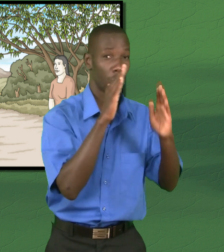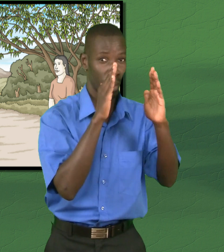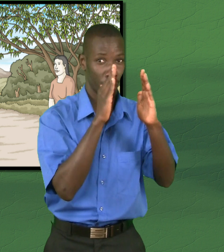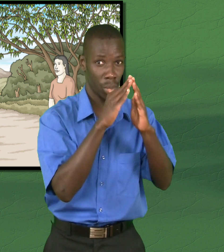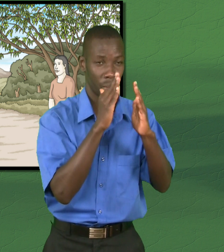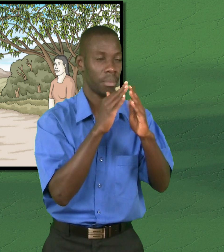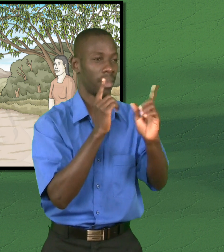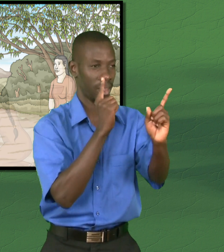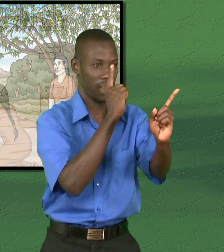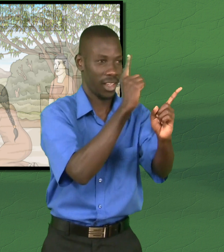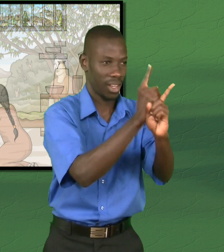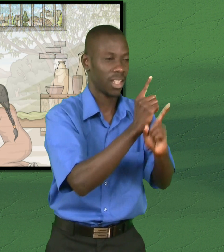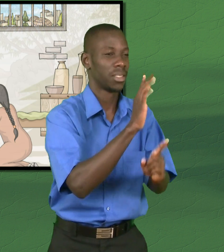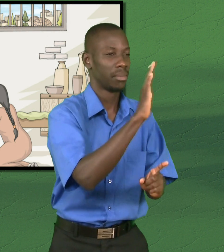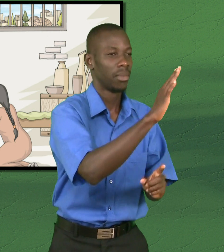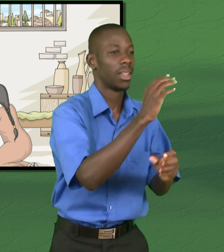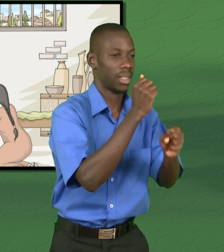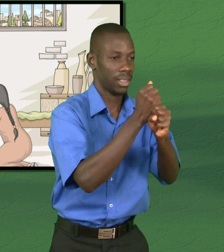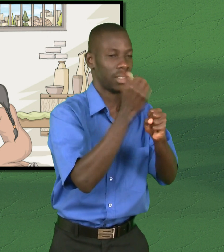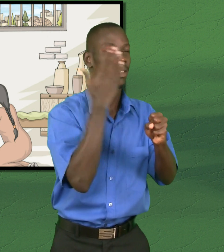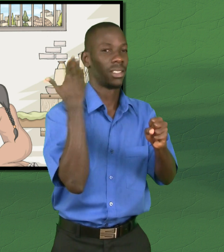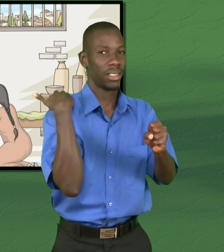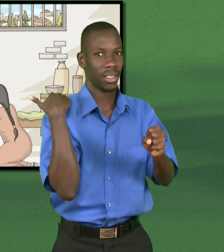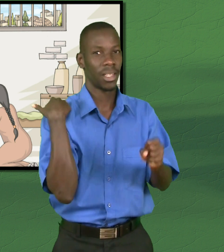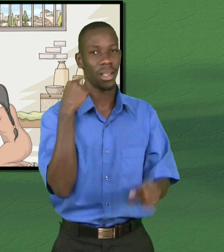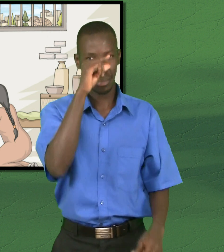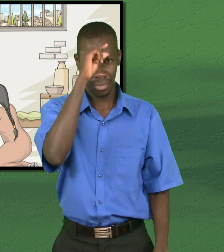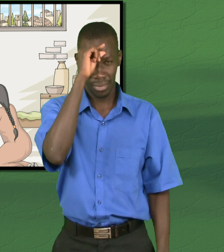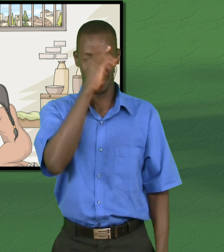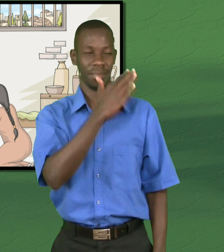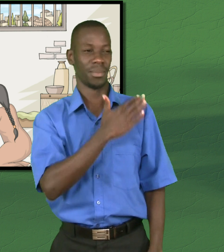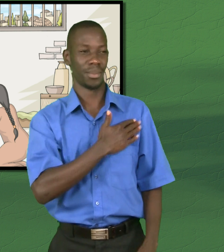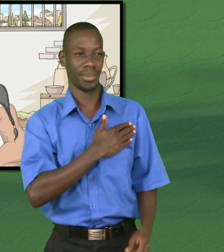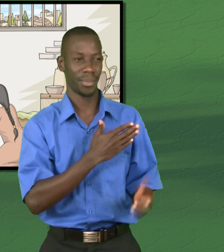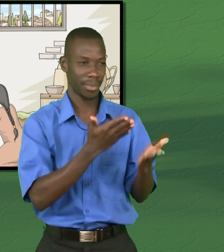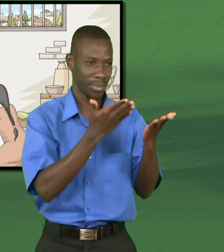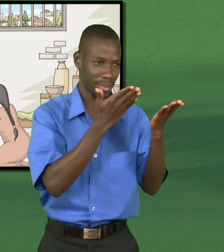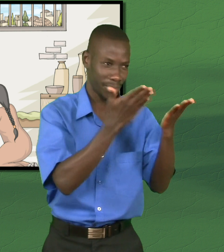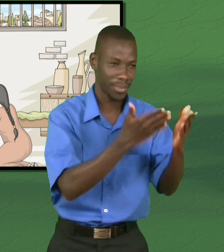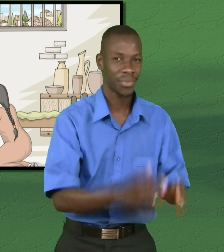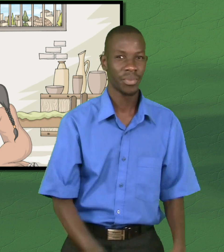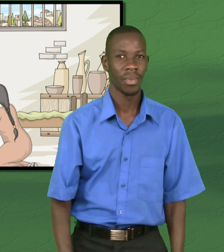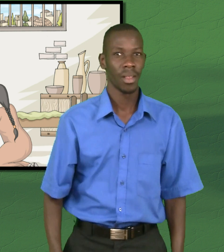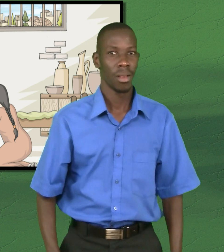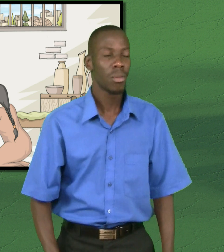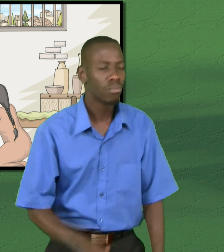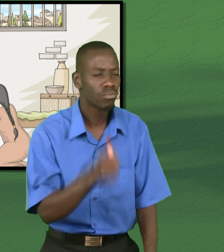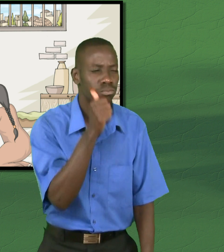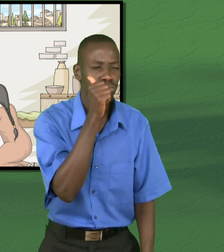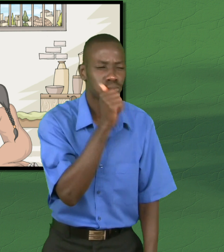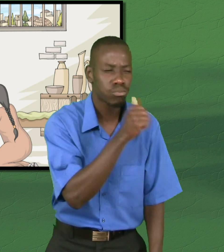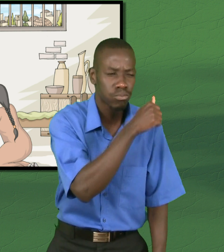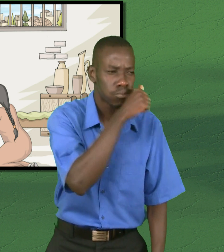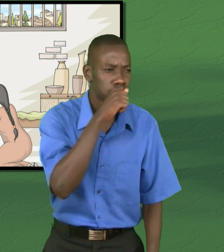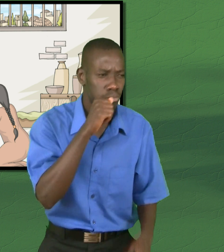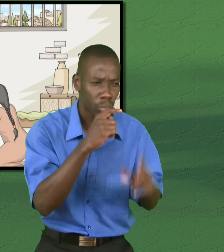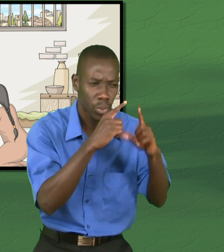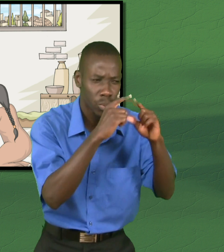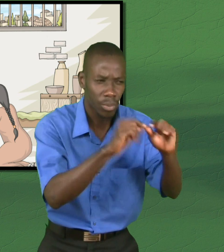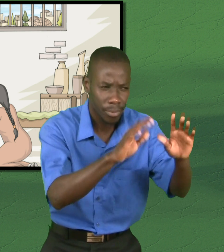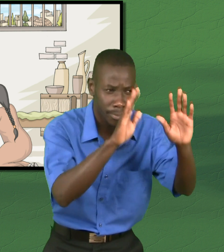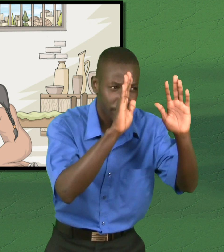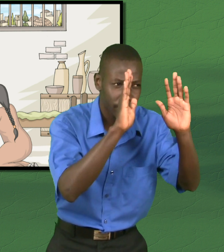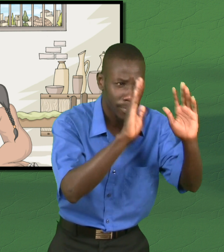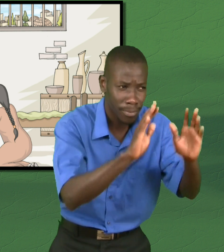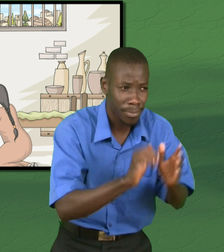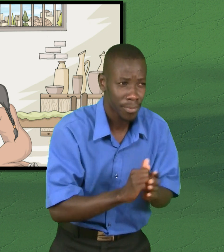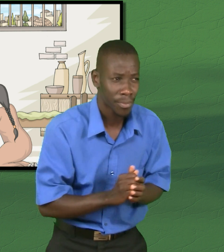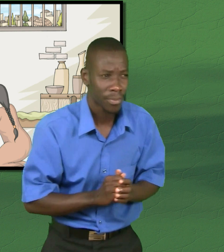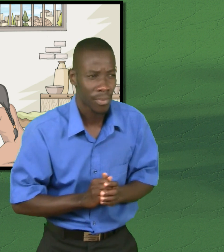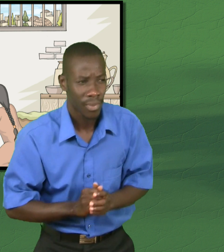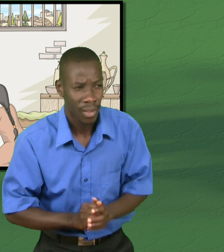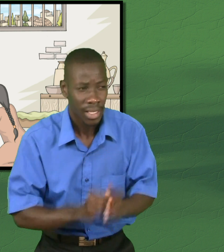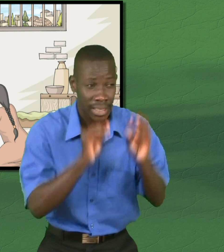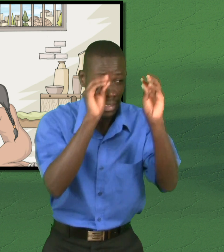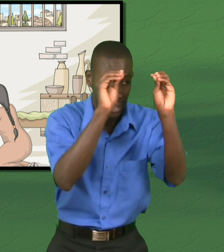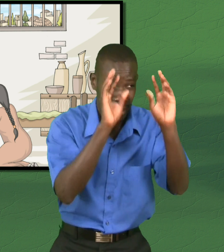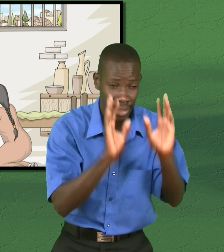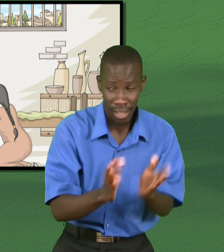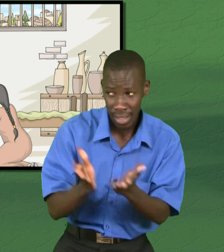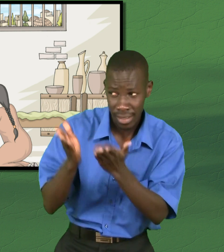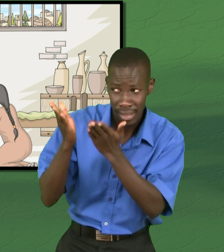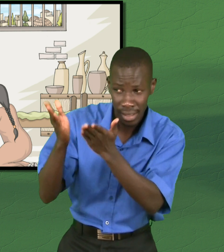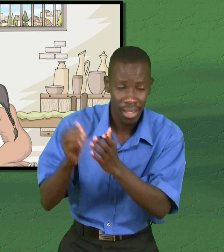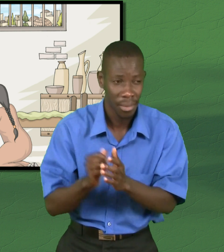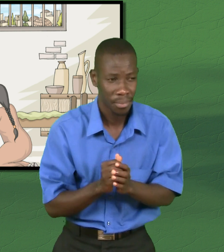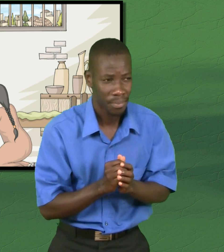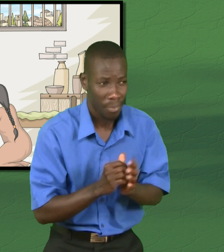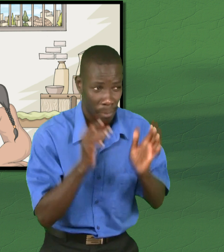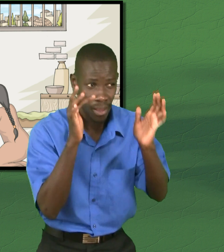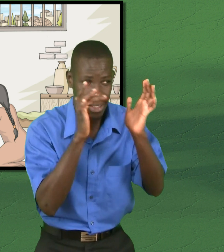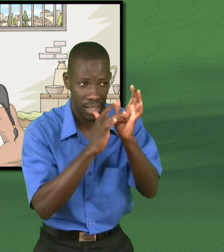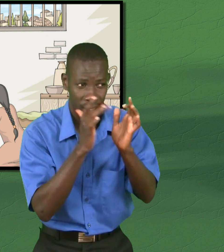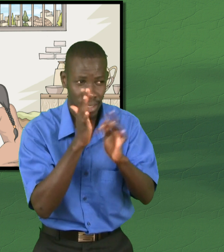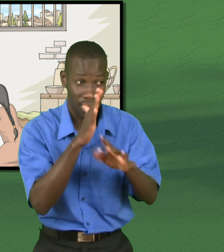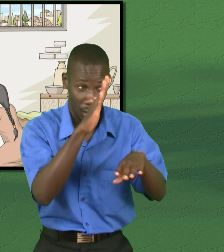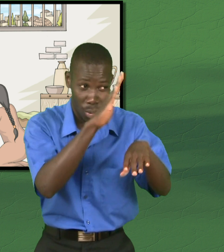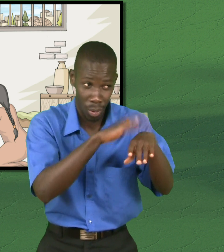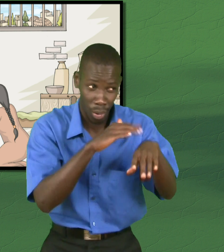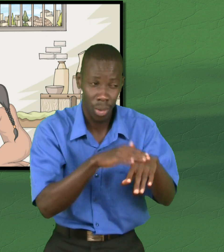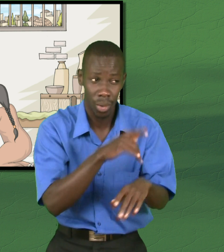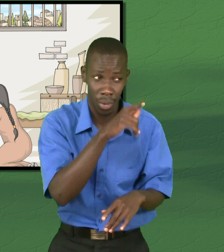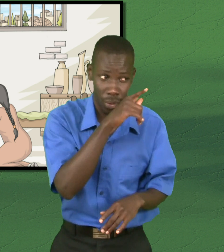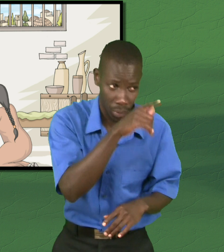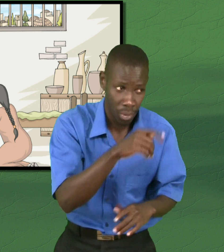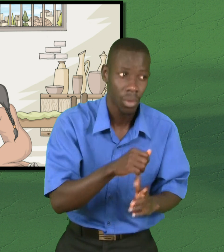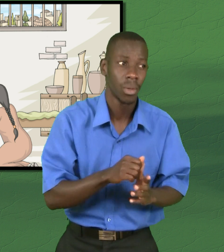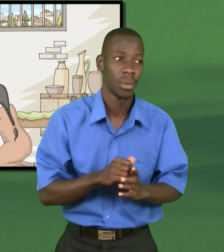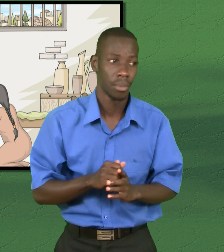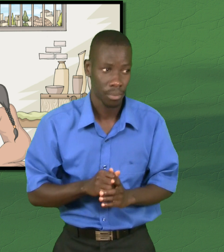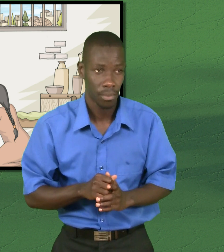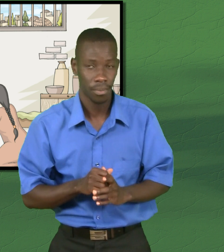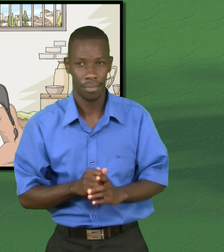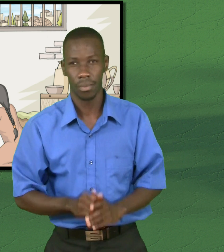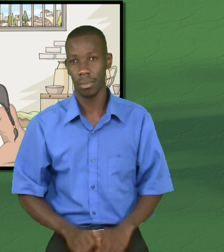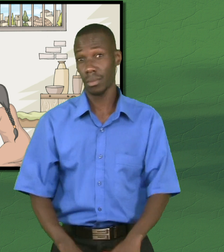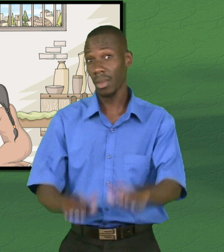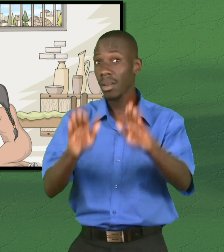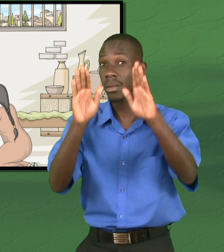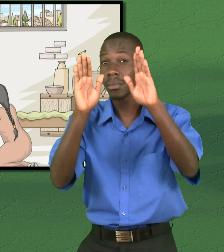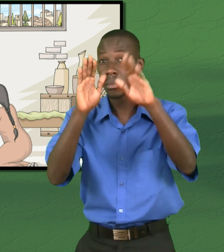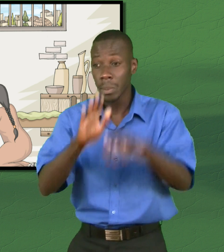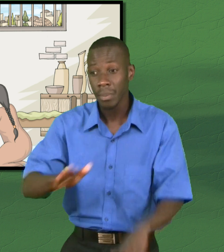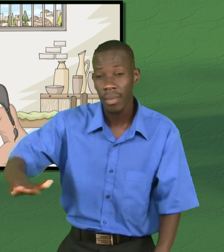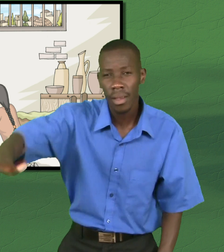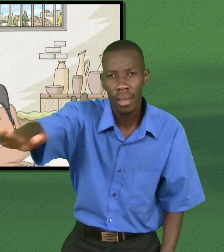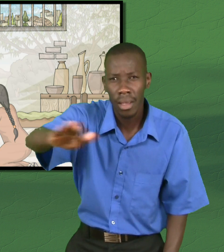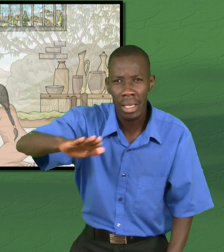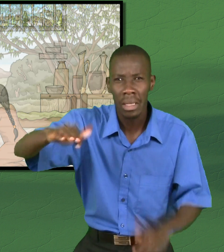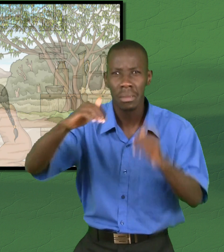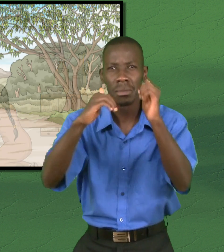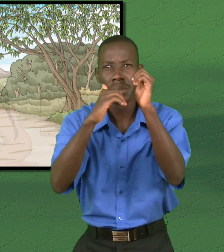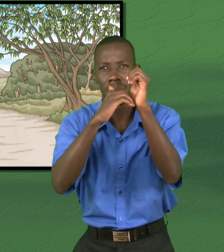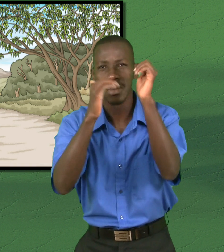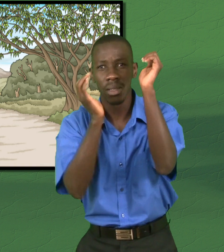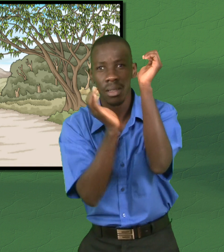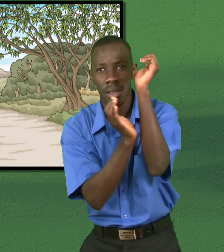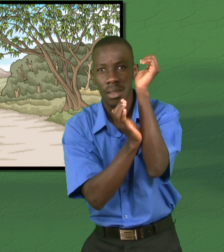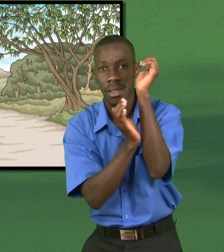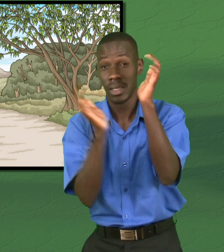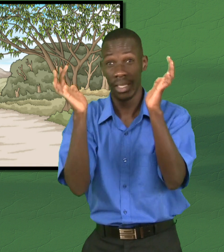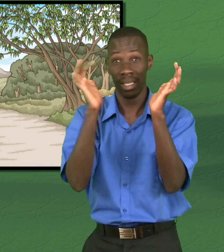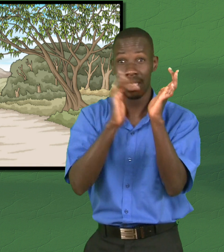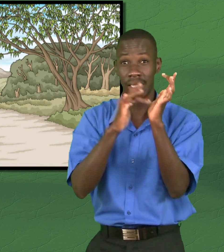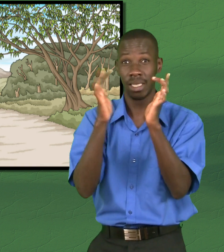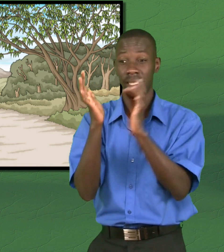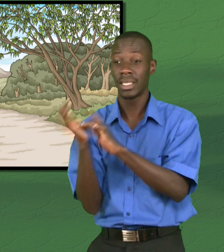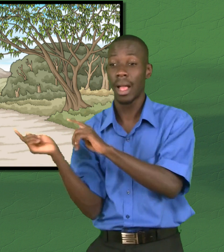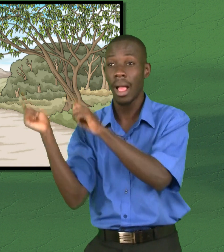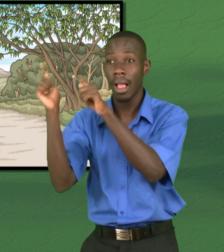After Martha had said this, she went back and called her sister Mary aside to tell her, “The Teacher is here and is asking for you.” And when Mary heard this, she got up quickly and went to Him.